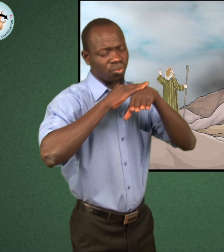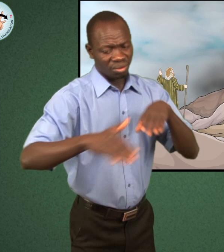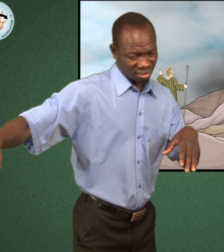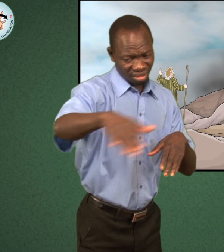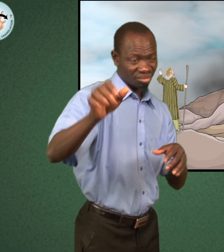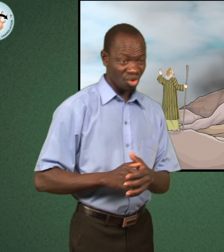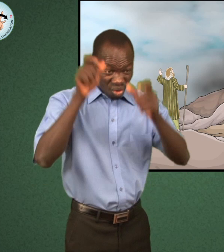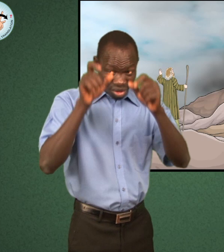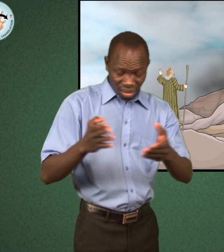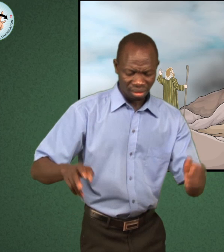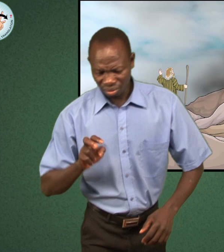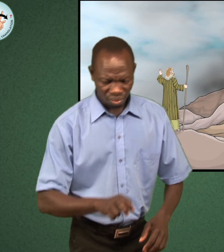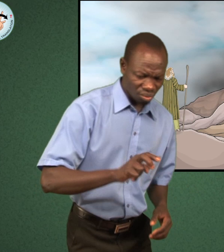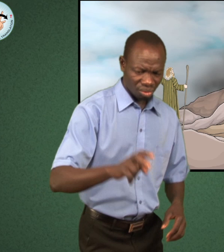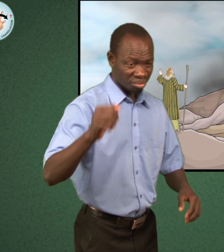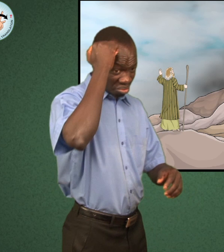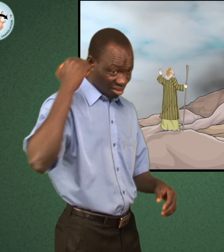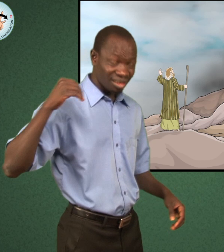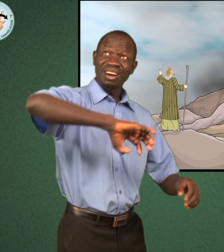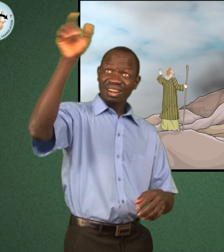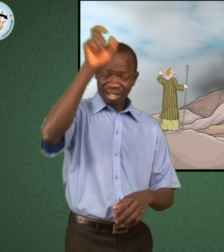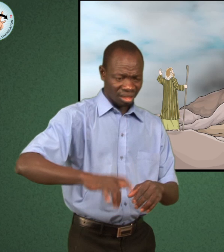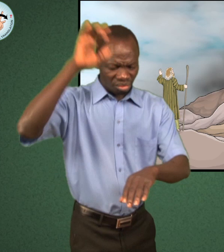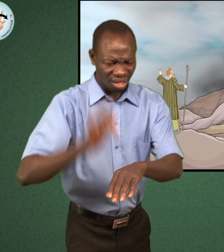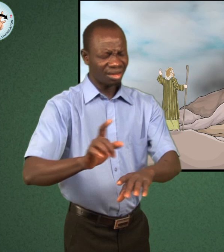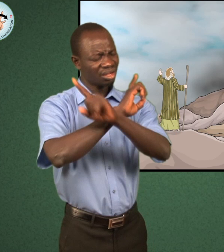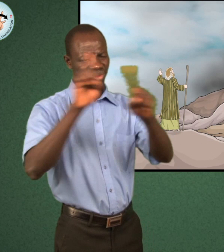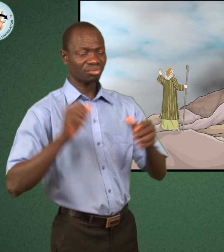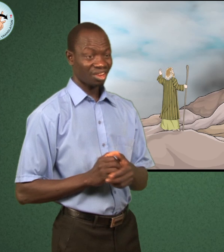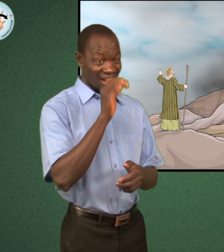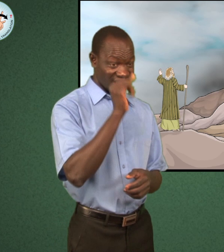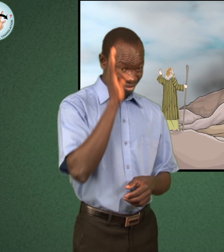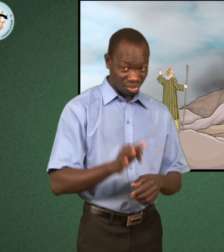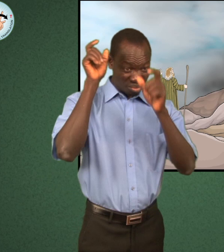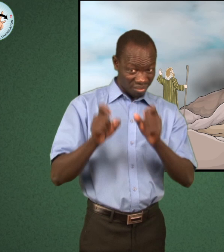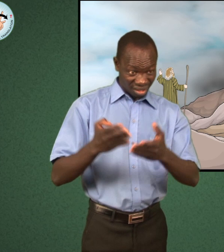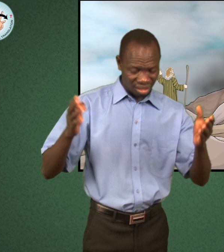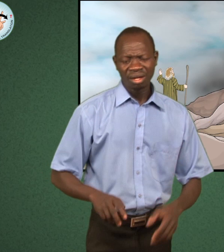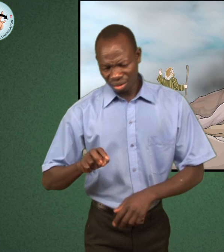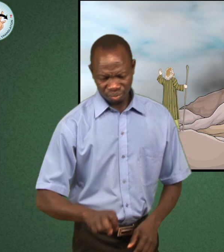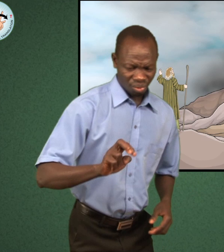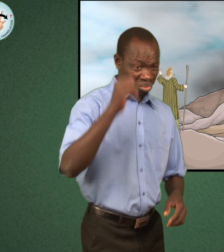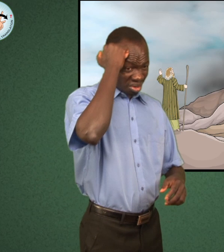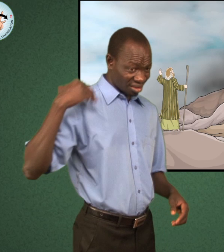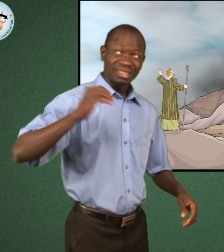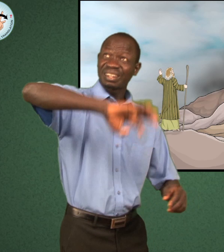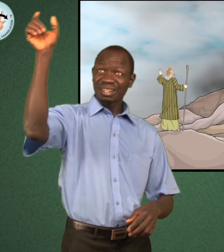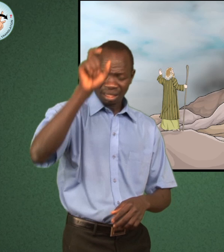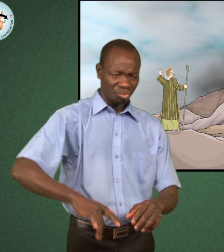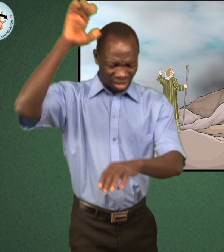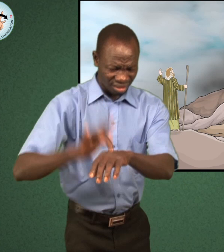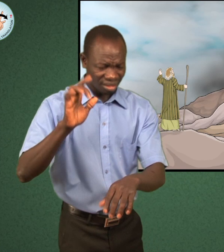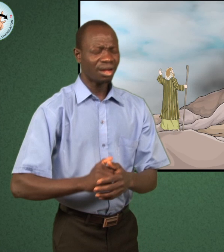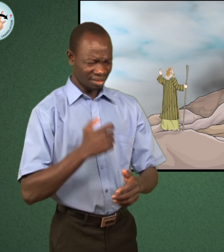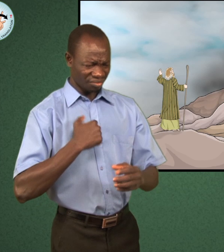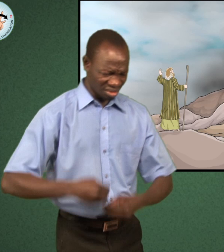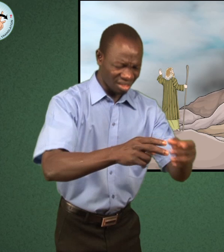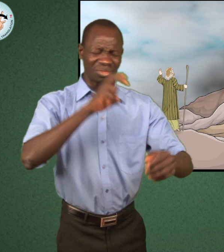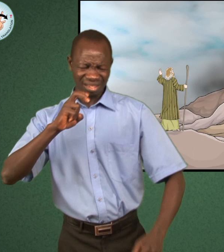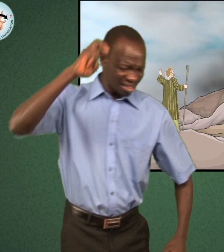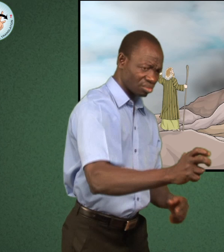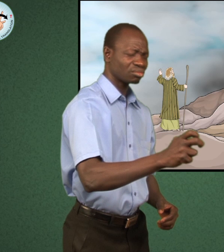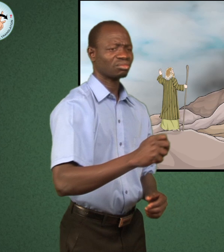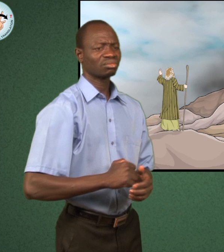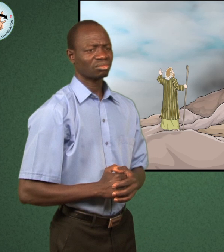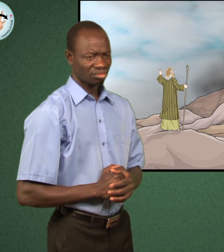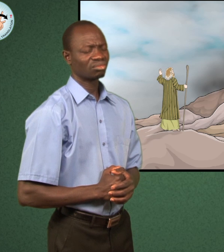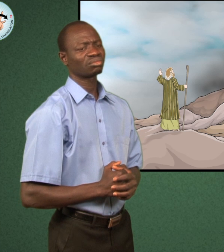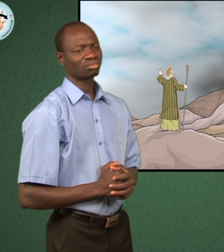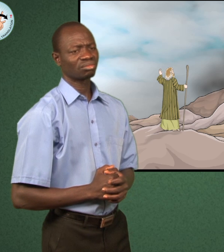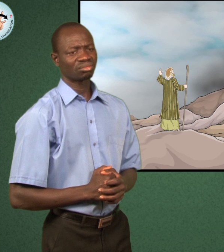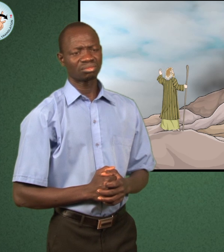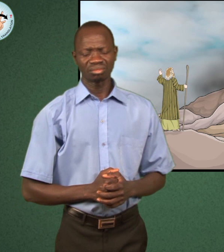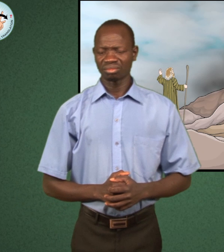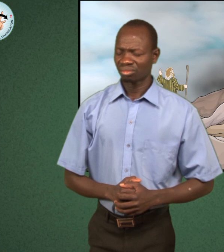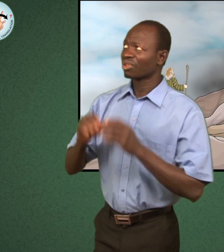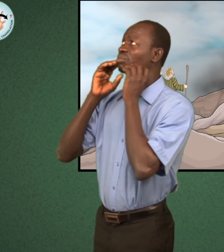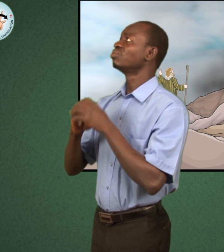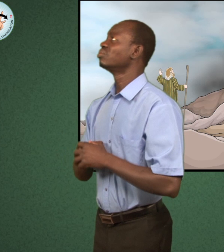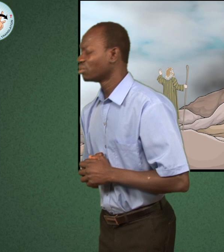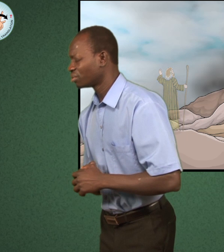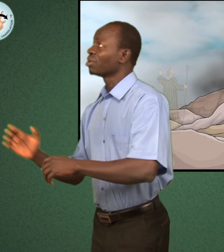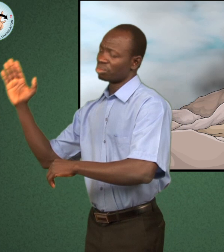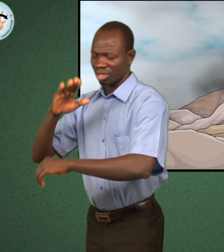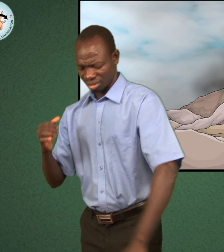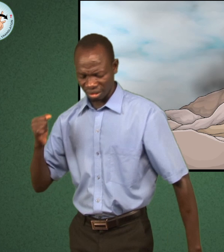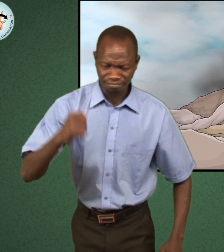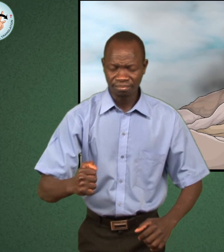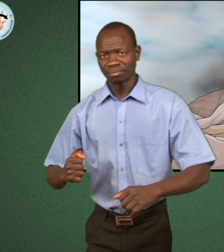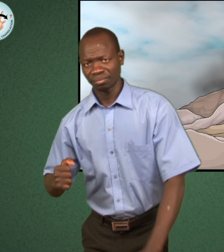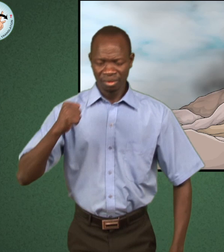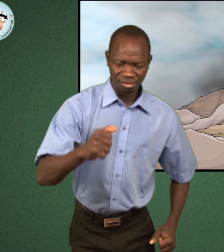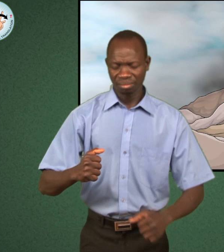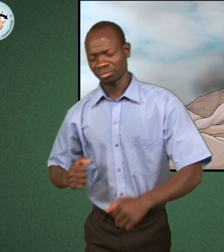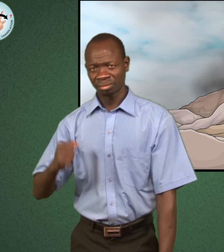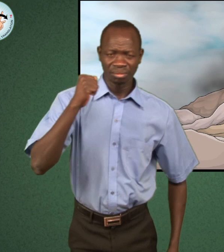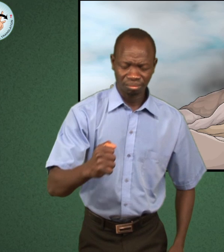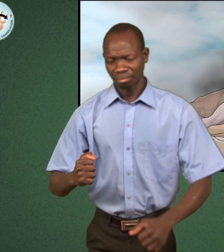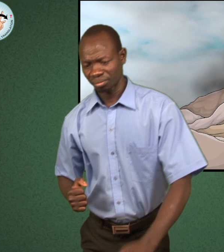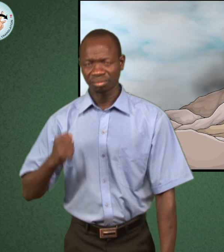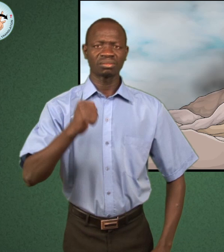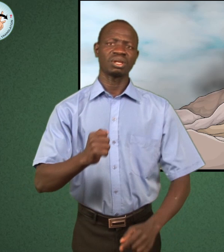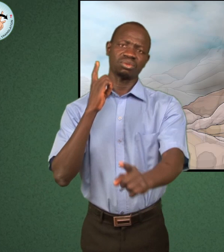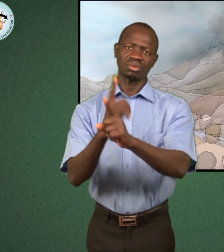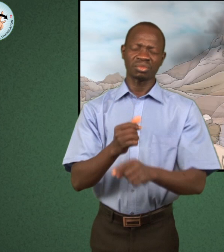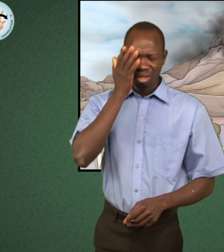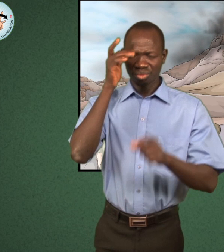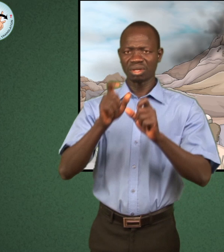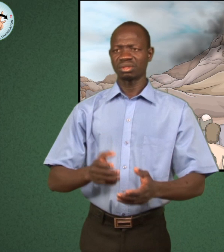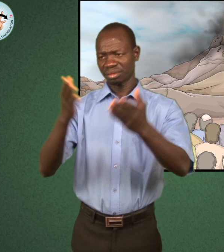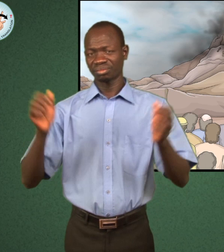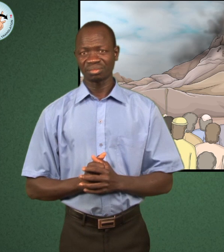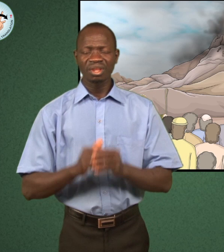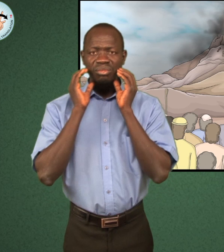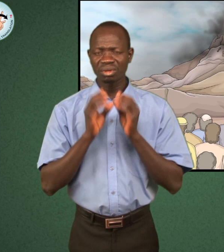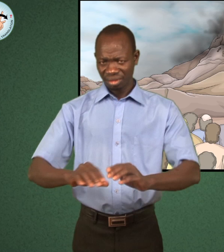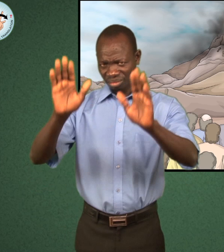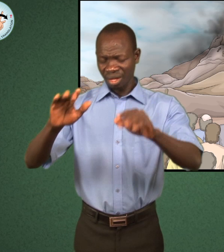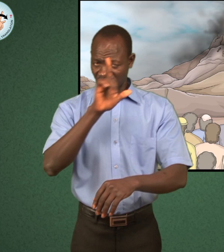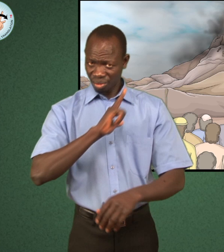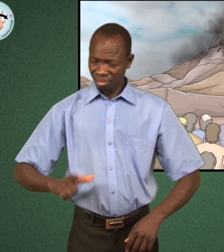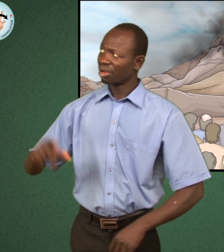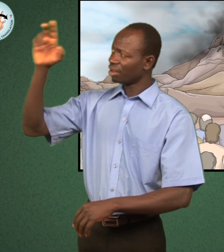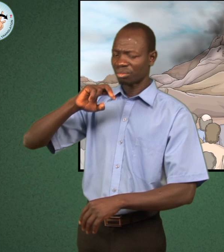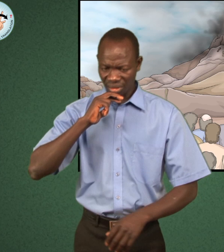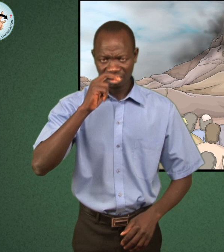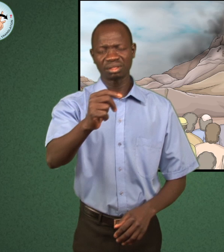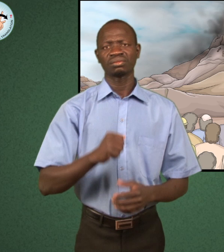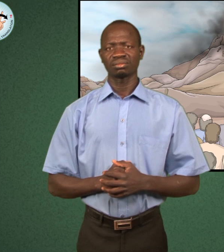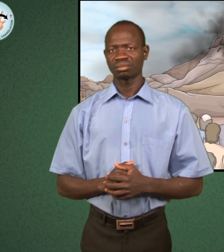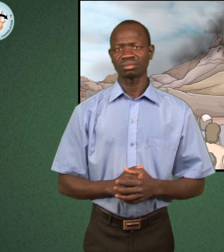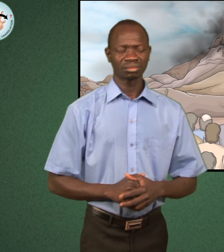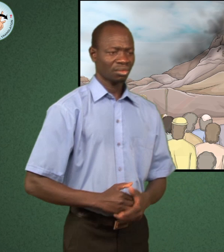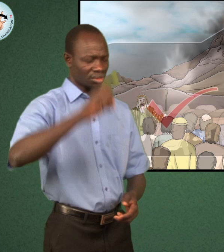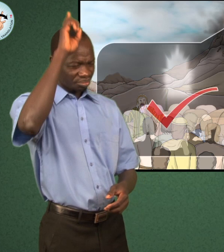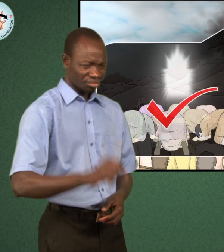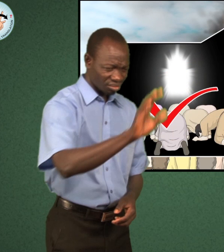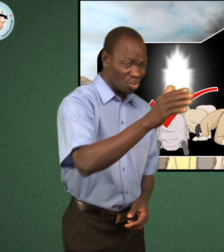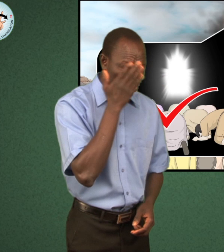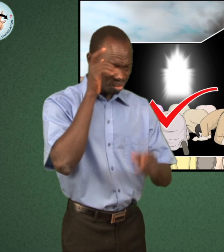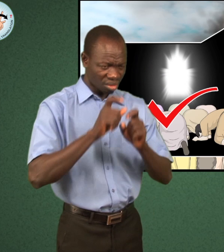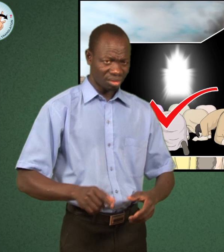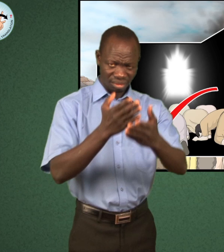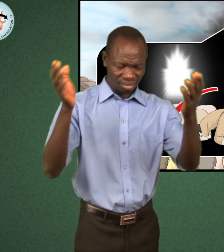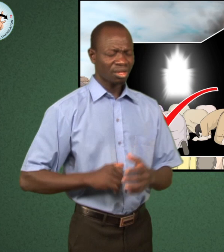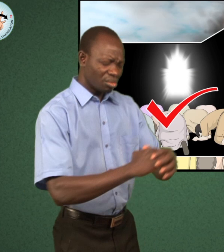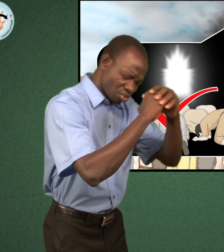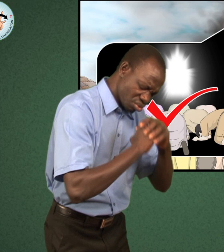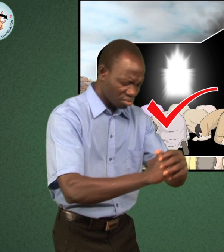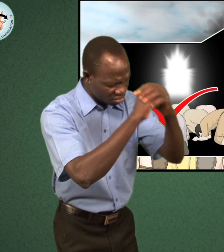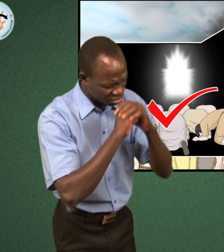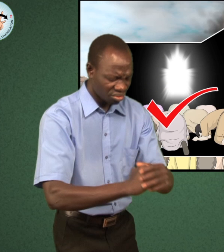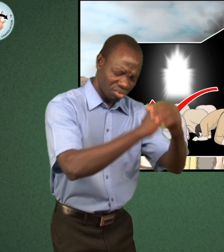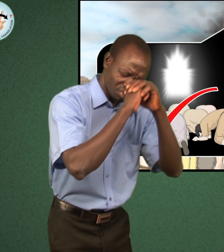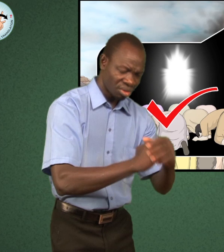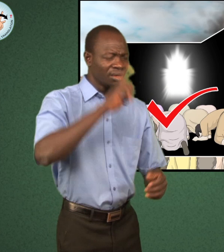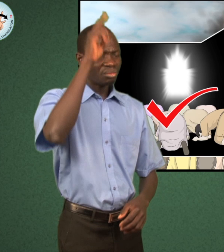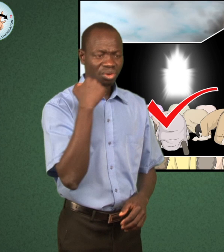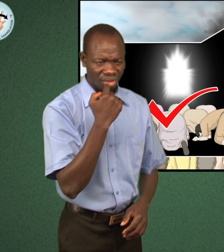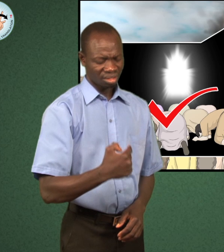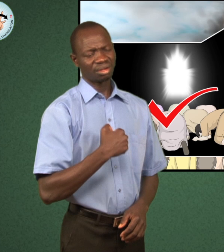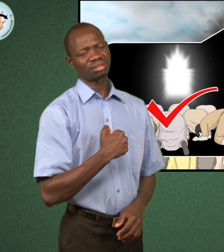But the priests and the people must not break through to come up to the LORD, or He will break out against them.” So Moses went down to the people and spoke to them.